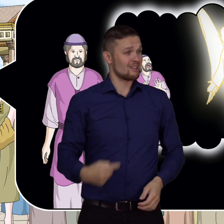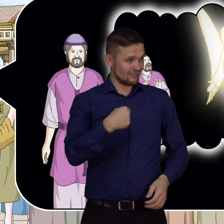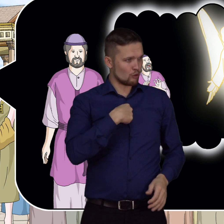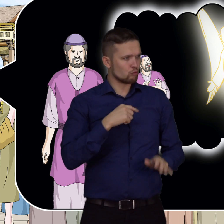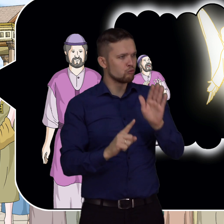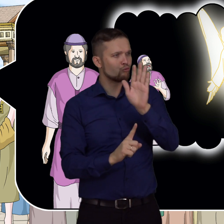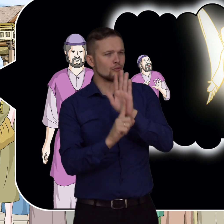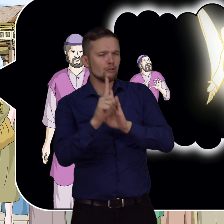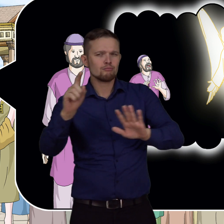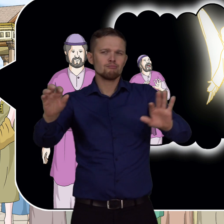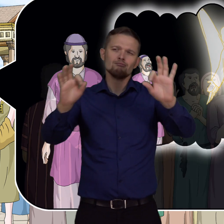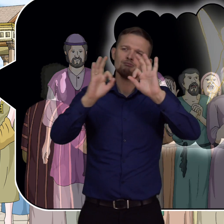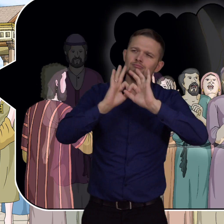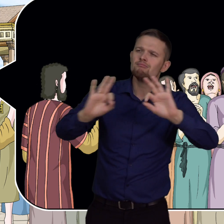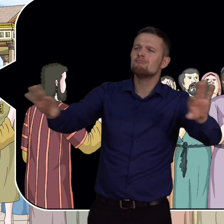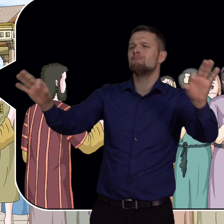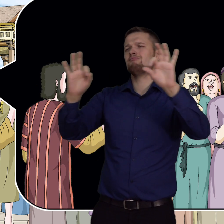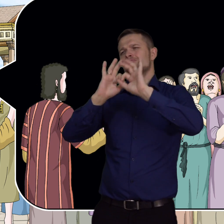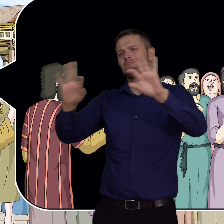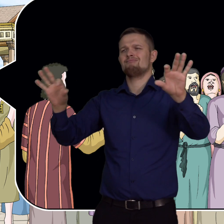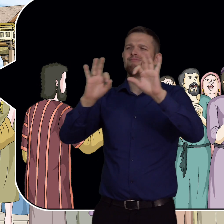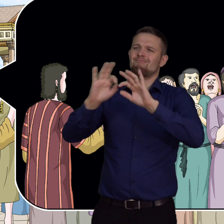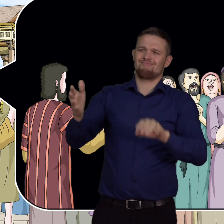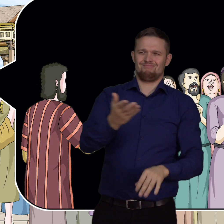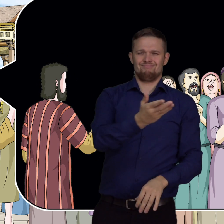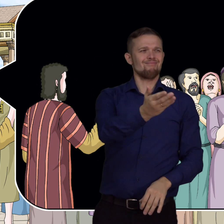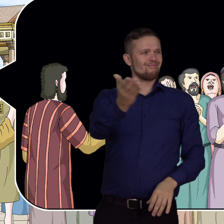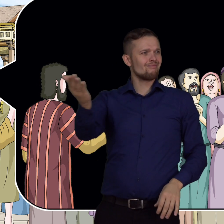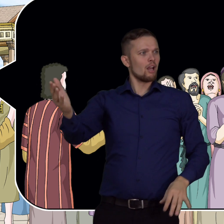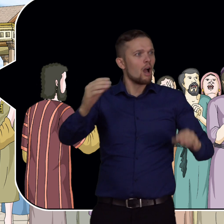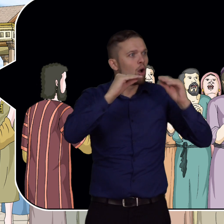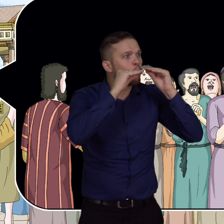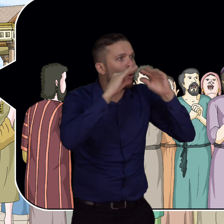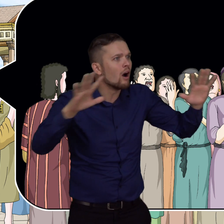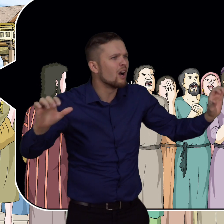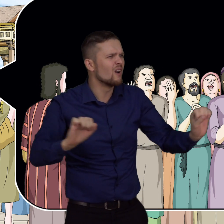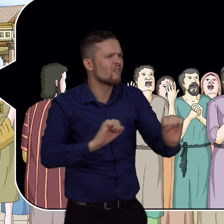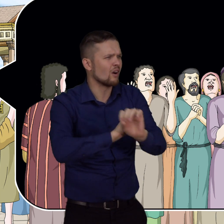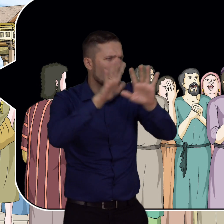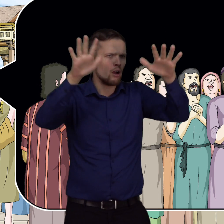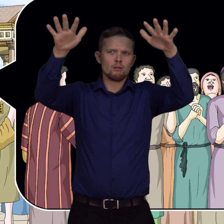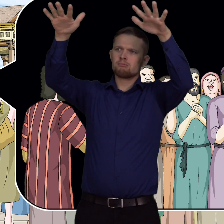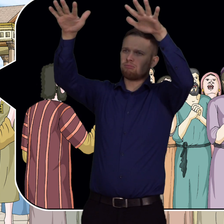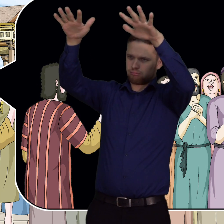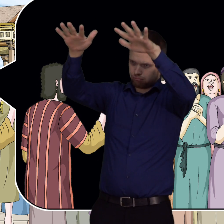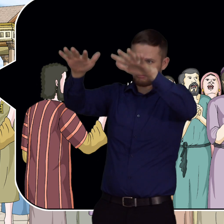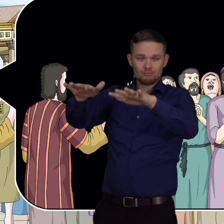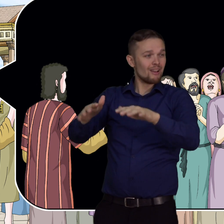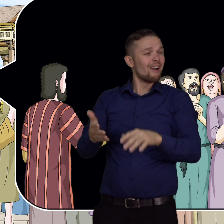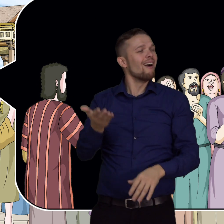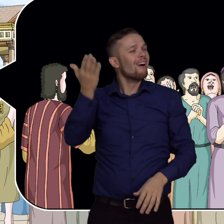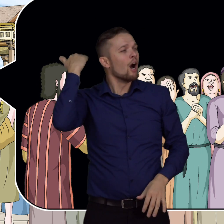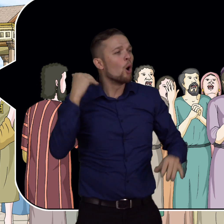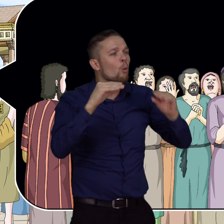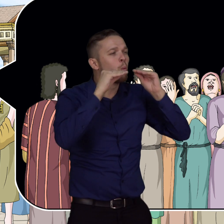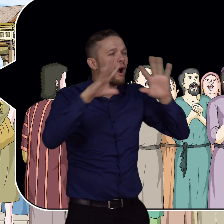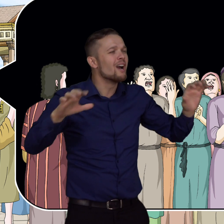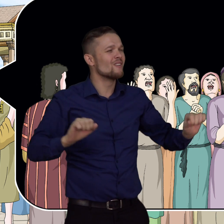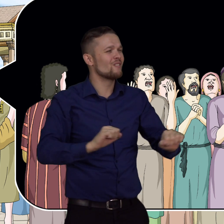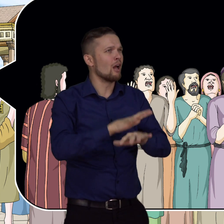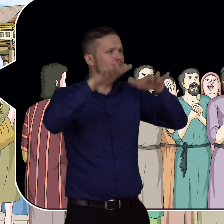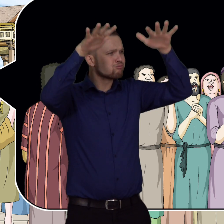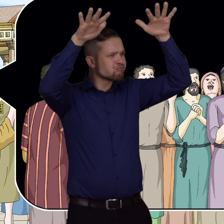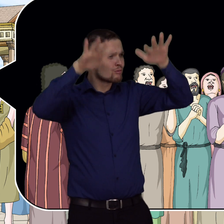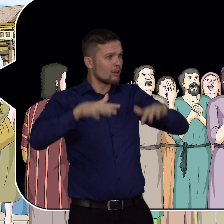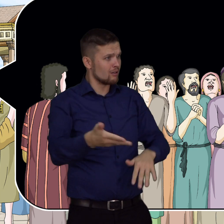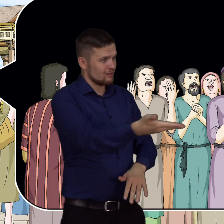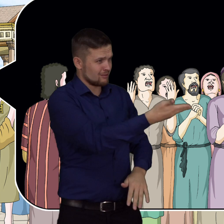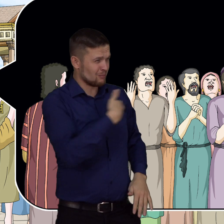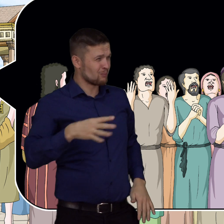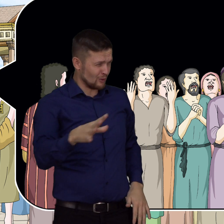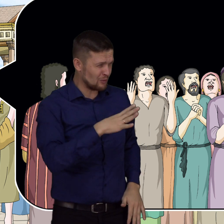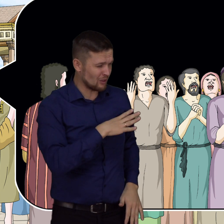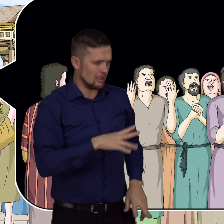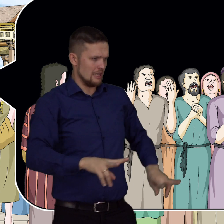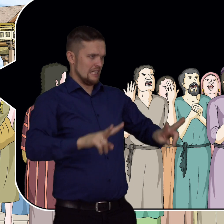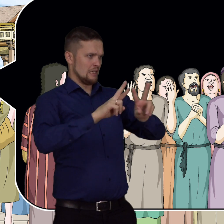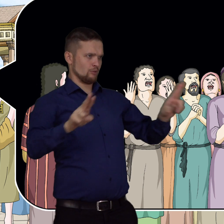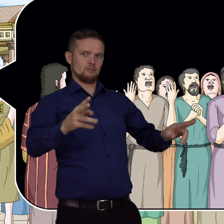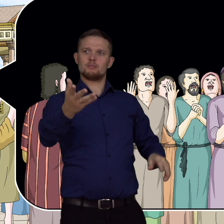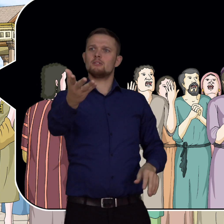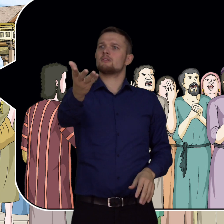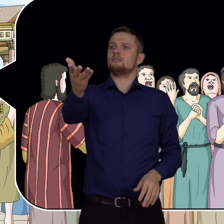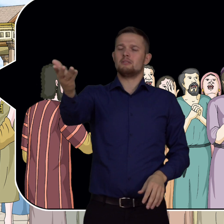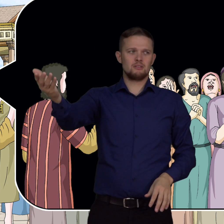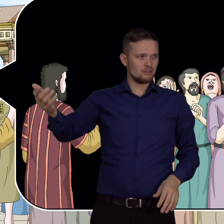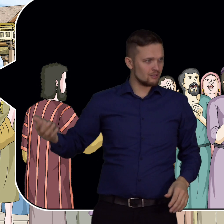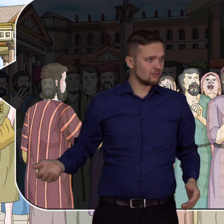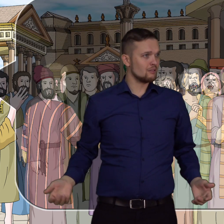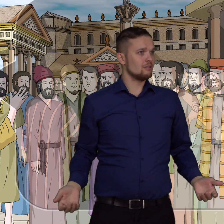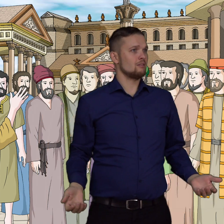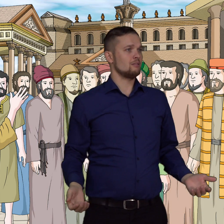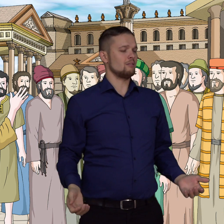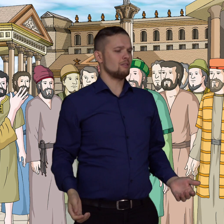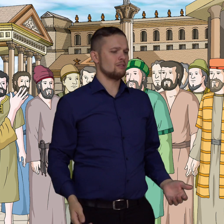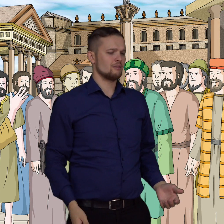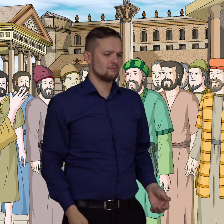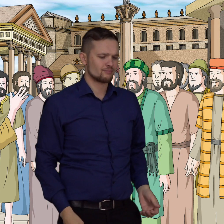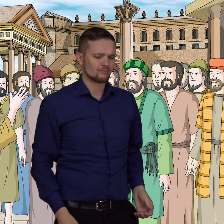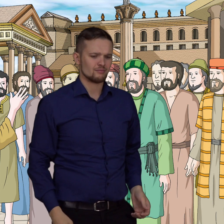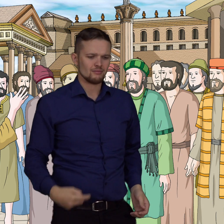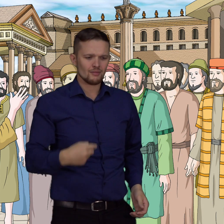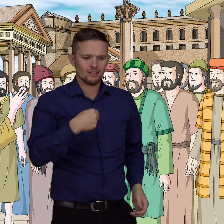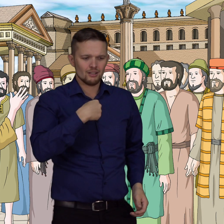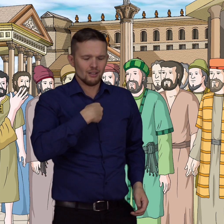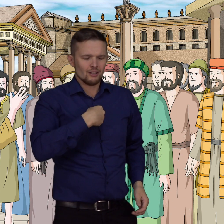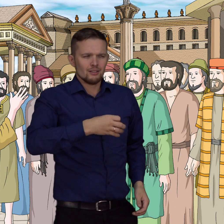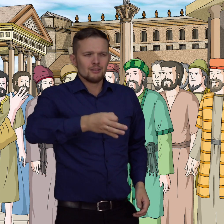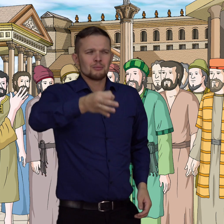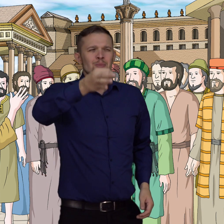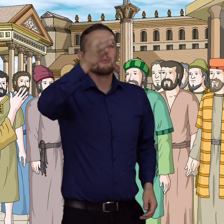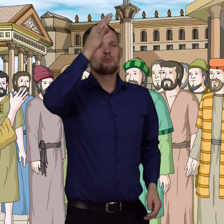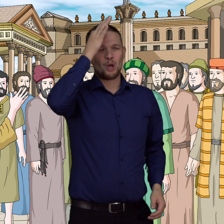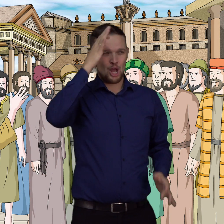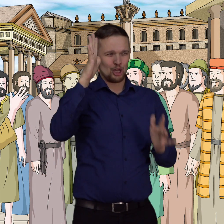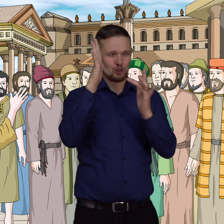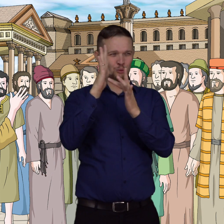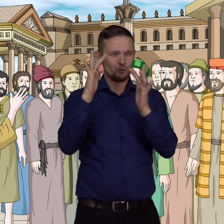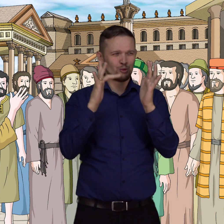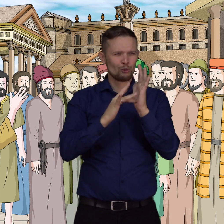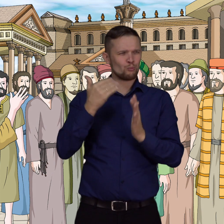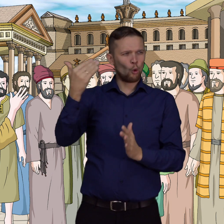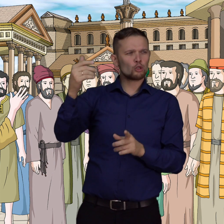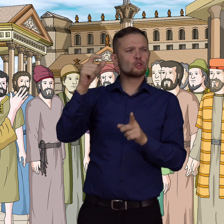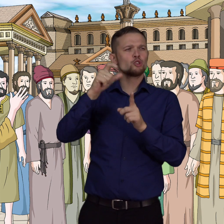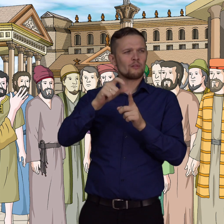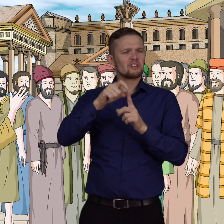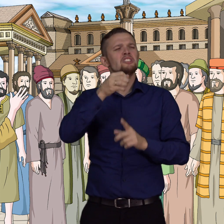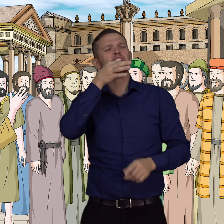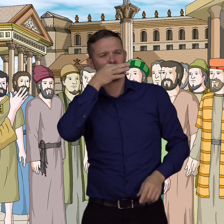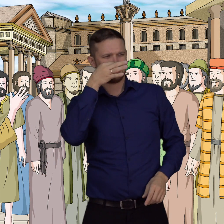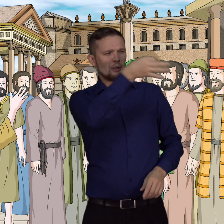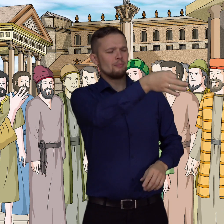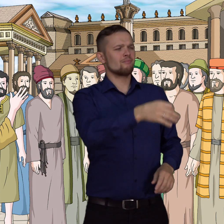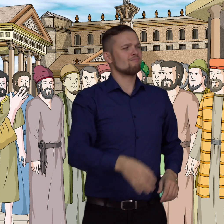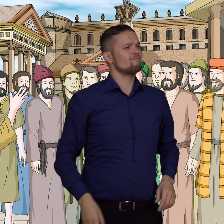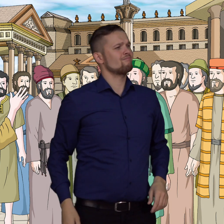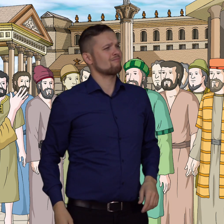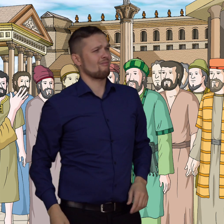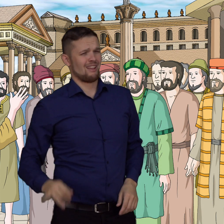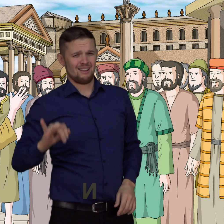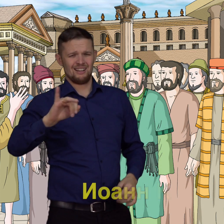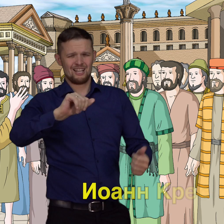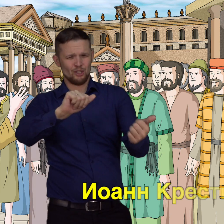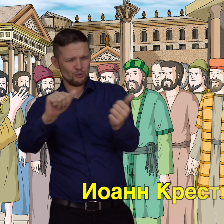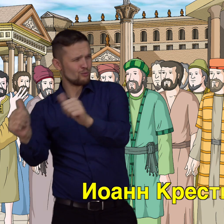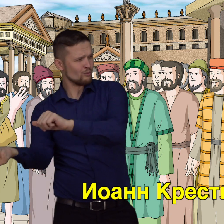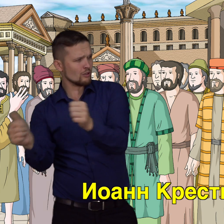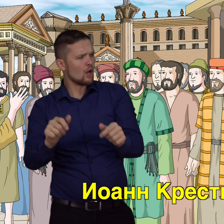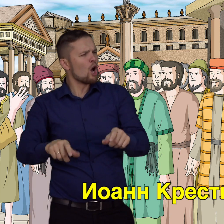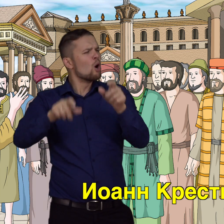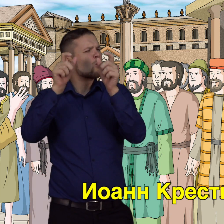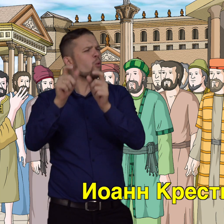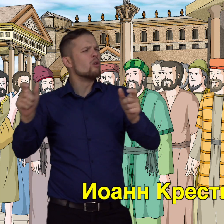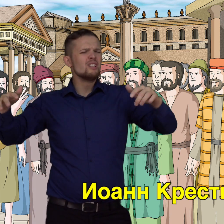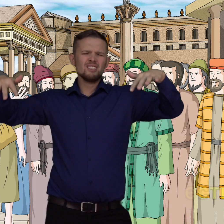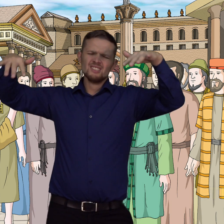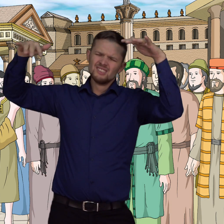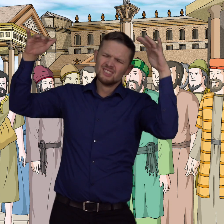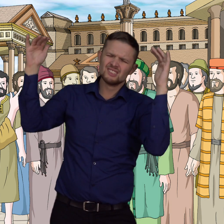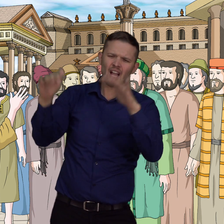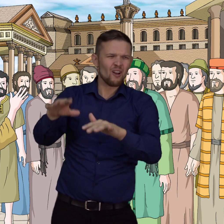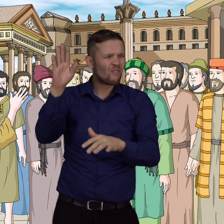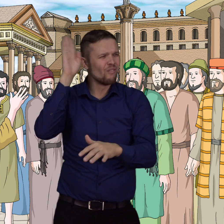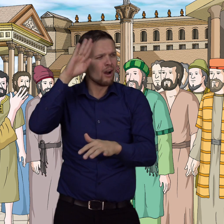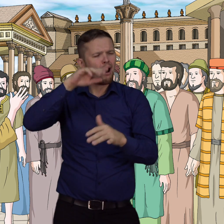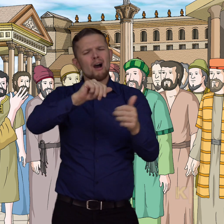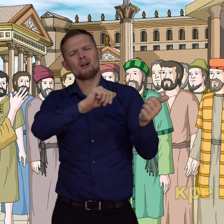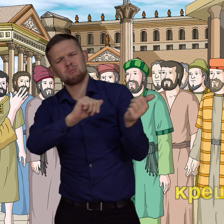As I began to speak, the Holy Spirit fell upon them, just as He had fallen upon us at the beginning.